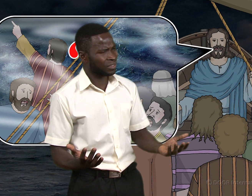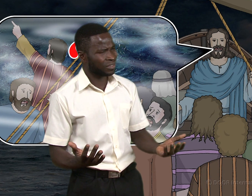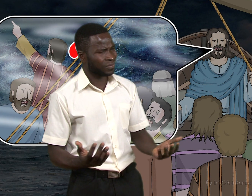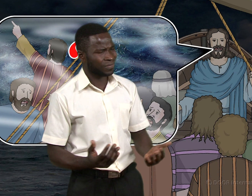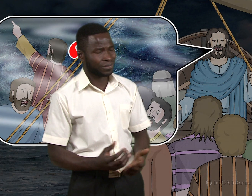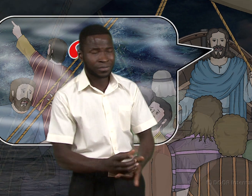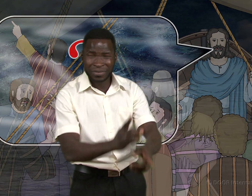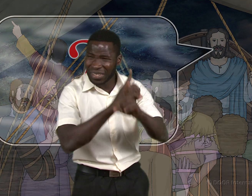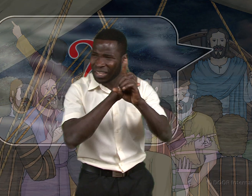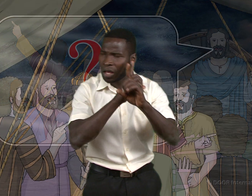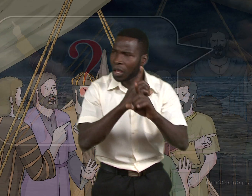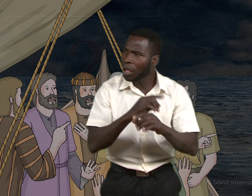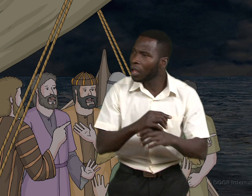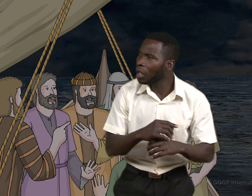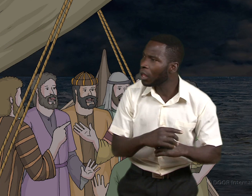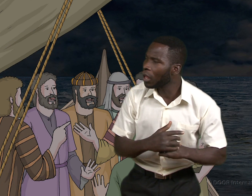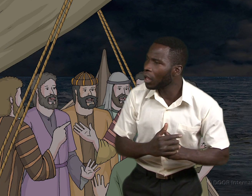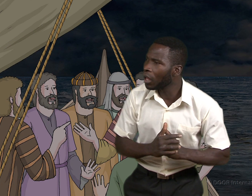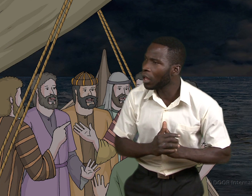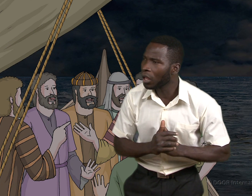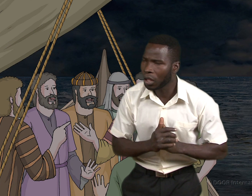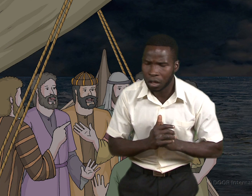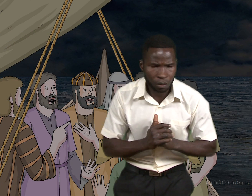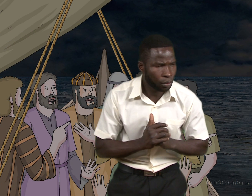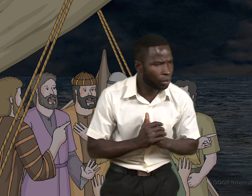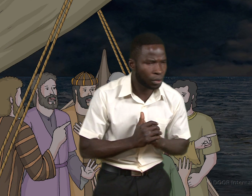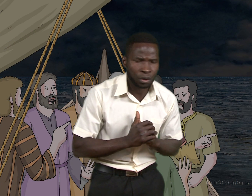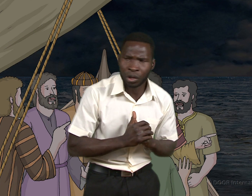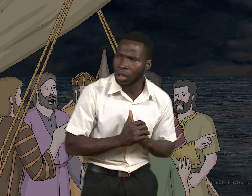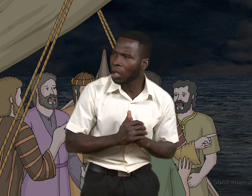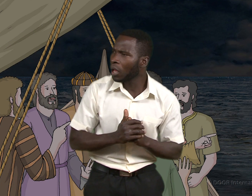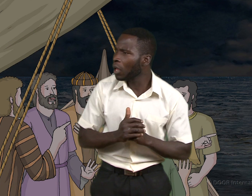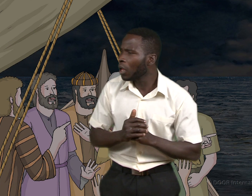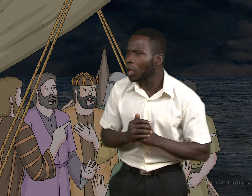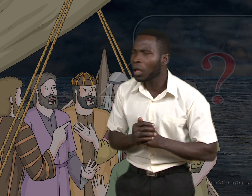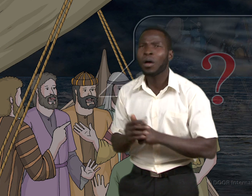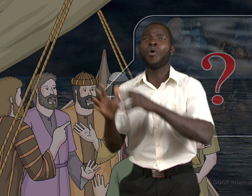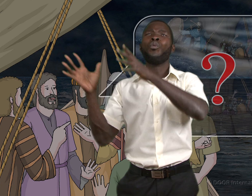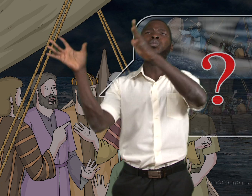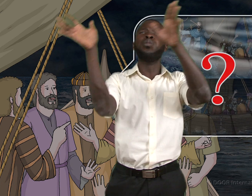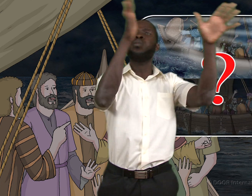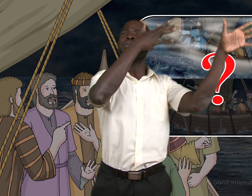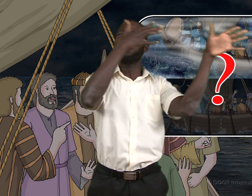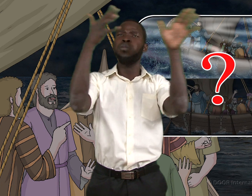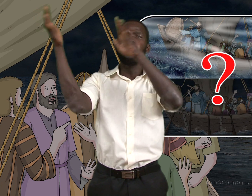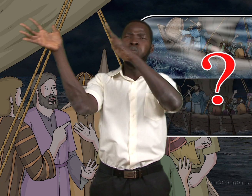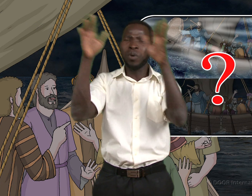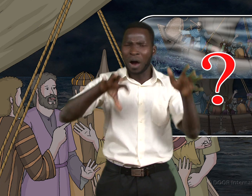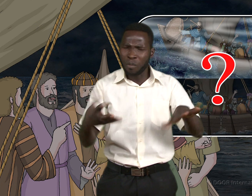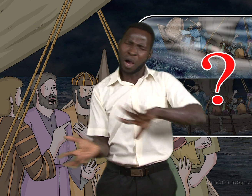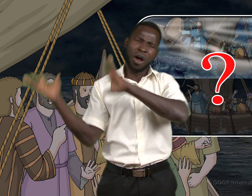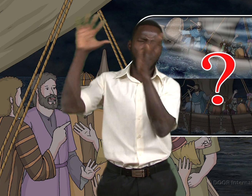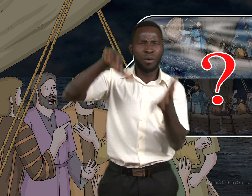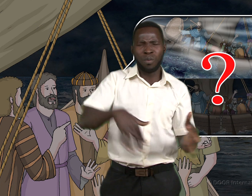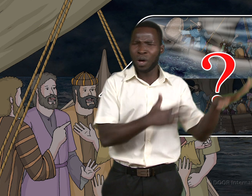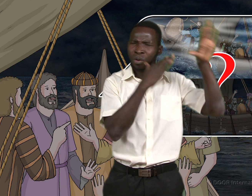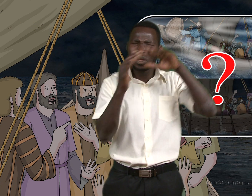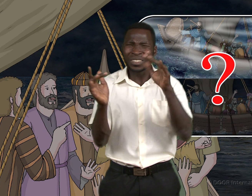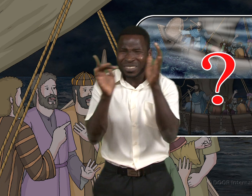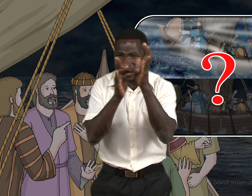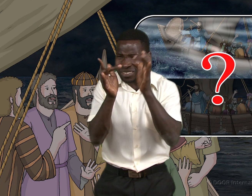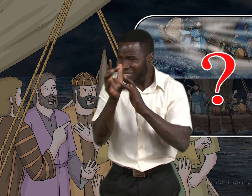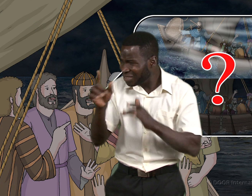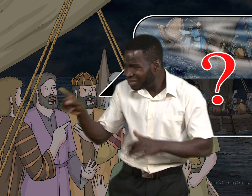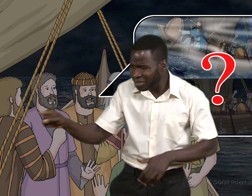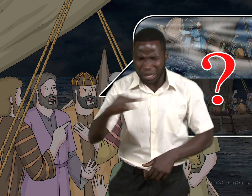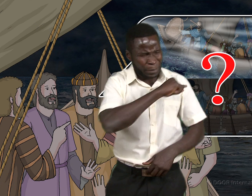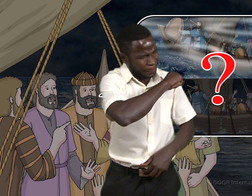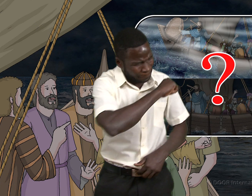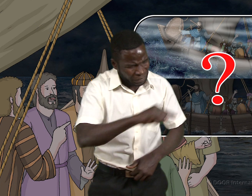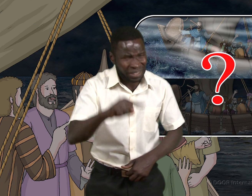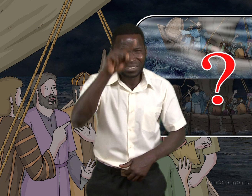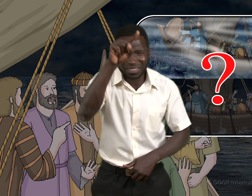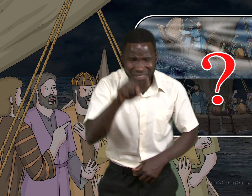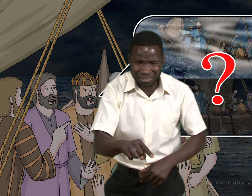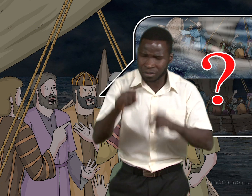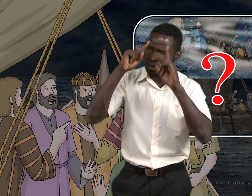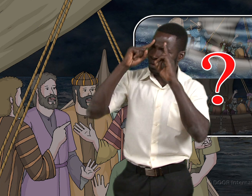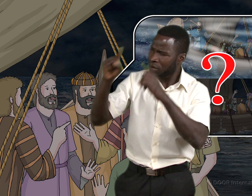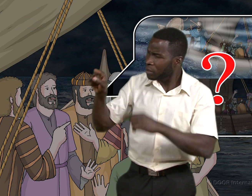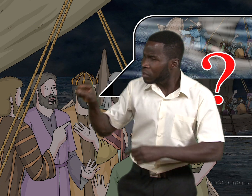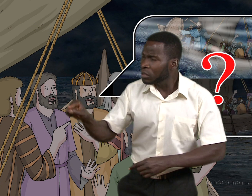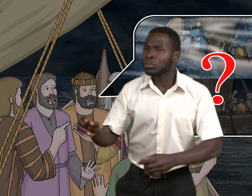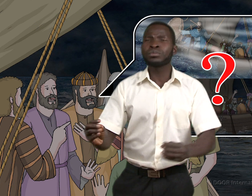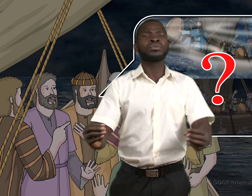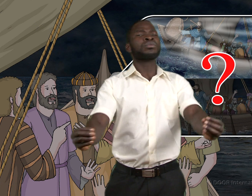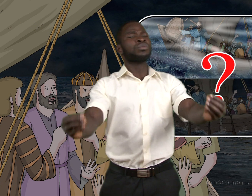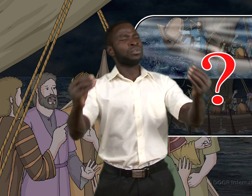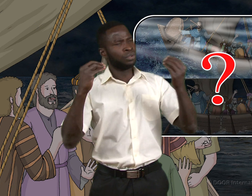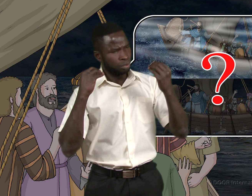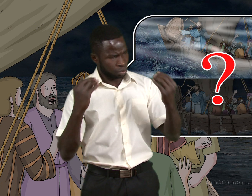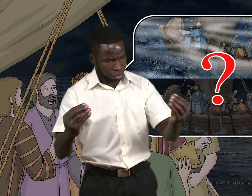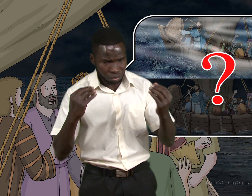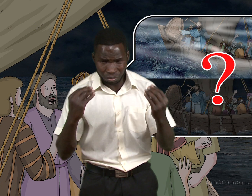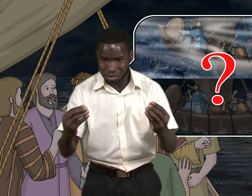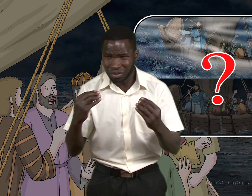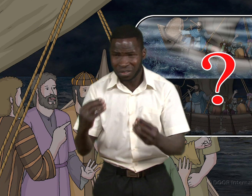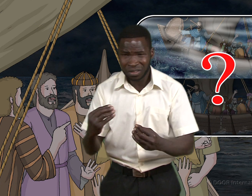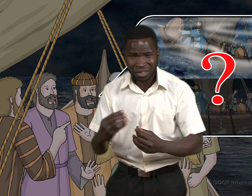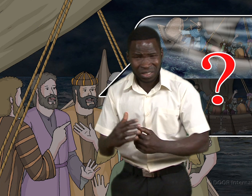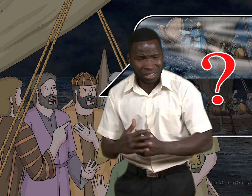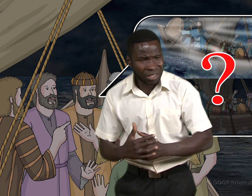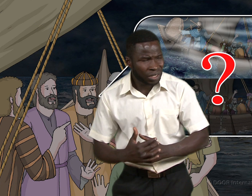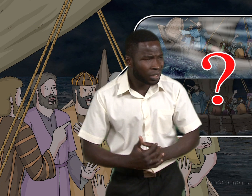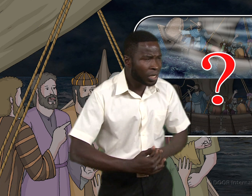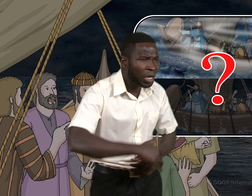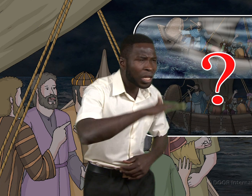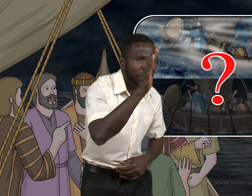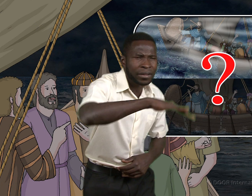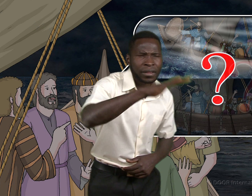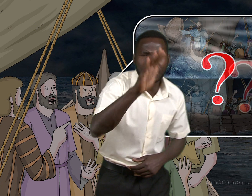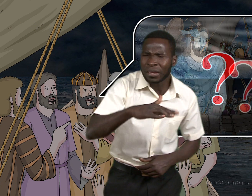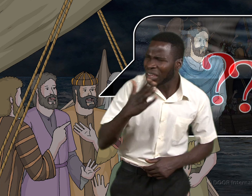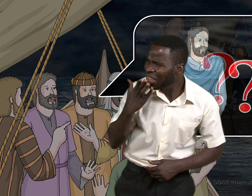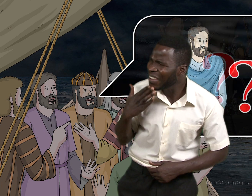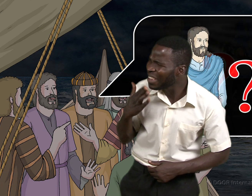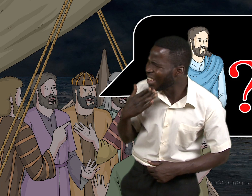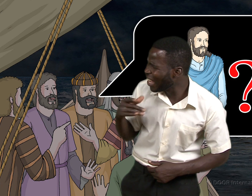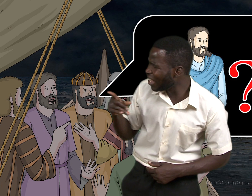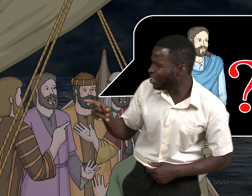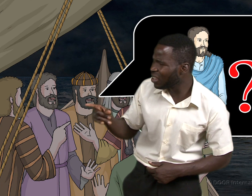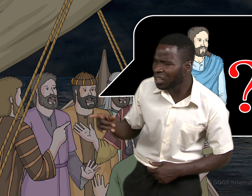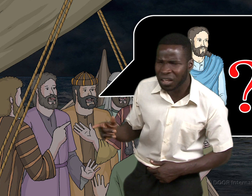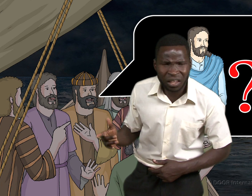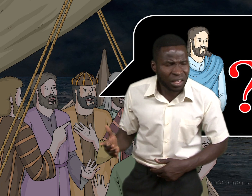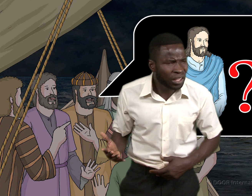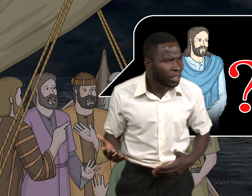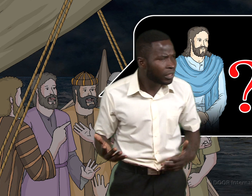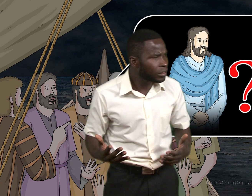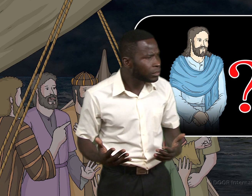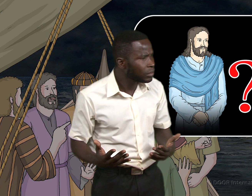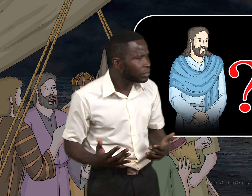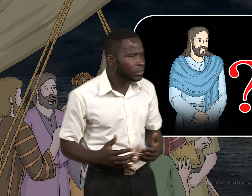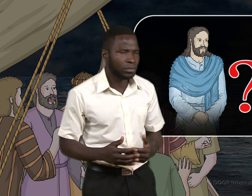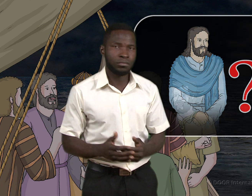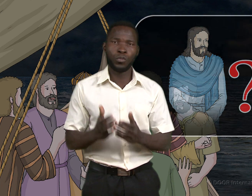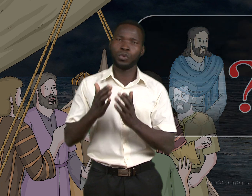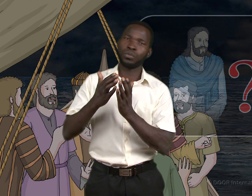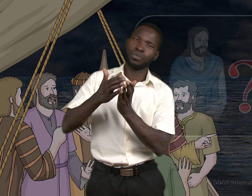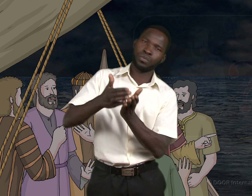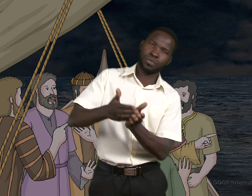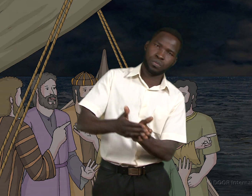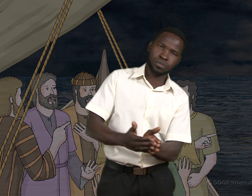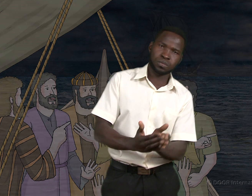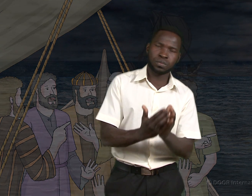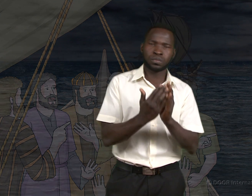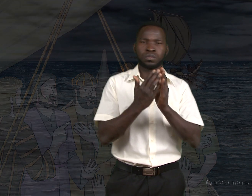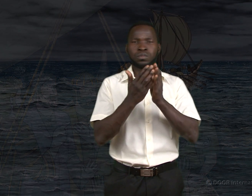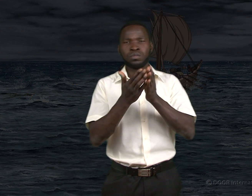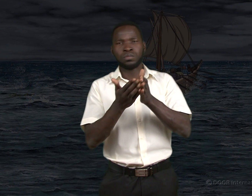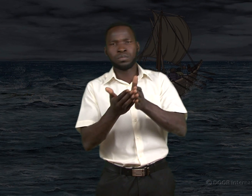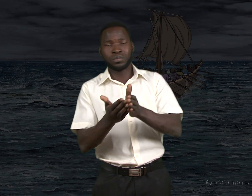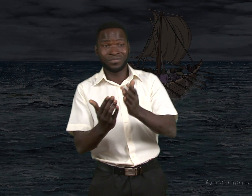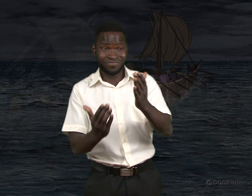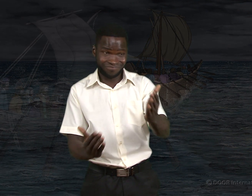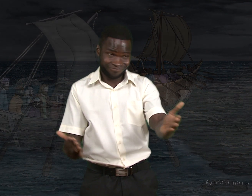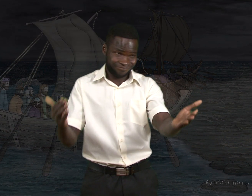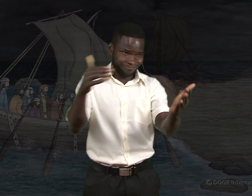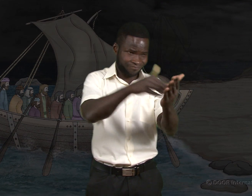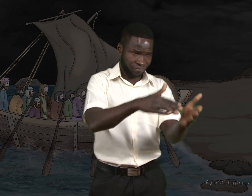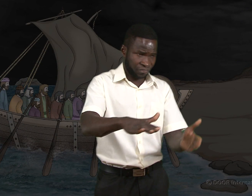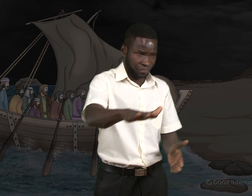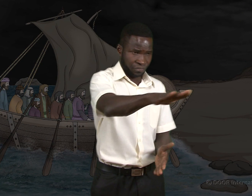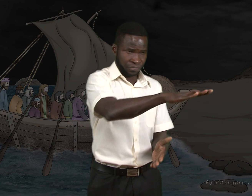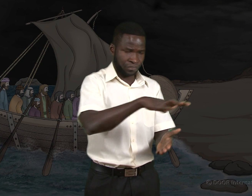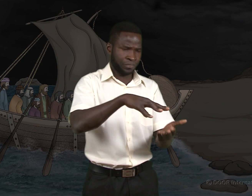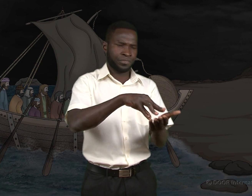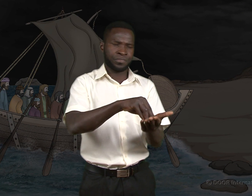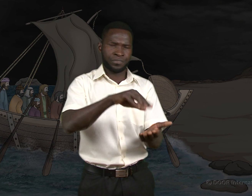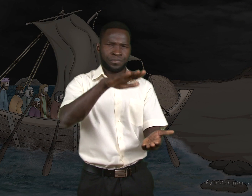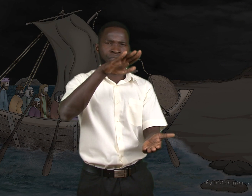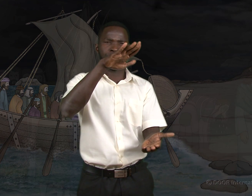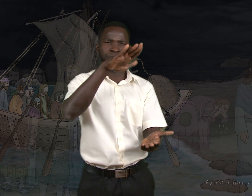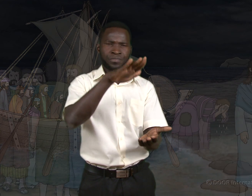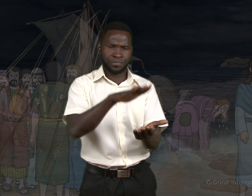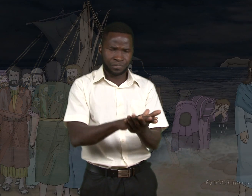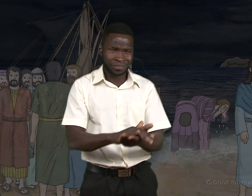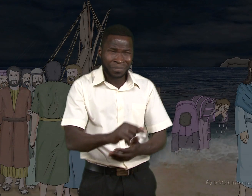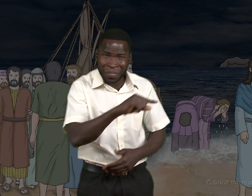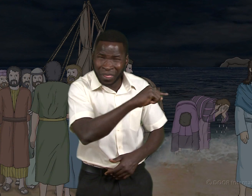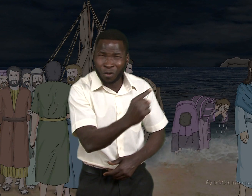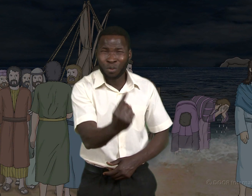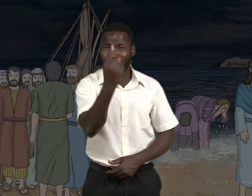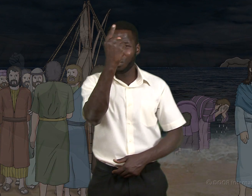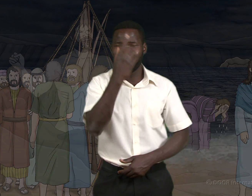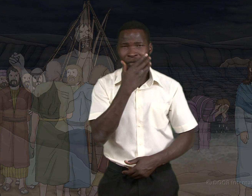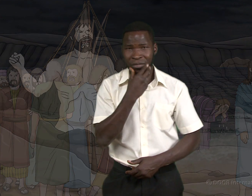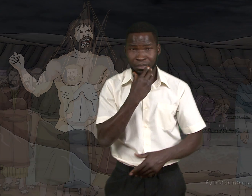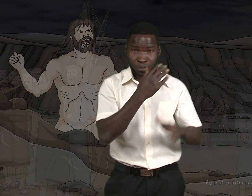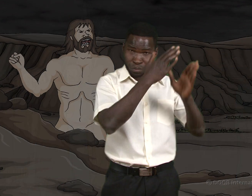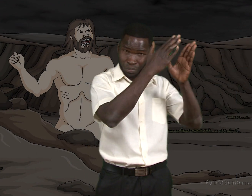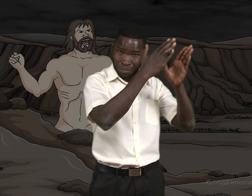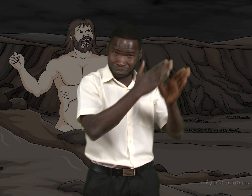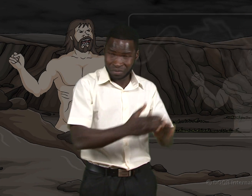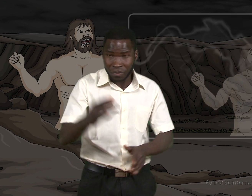Overwhelmed with fear, they asked one another, “Who is this, that even the wind and the sea obey Him?” On the other side of the sea, they arrived in the region of the Gerasenes.